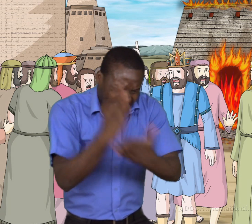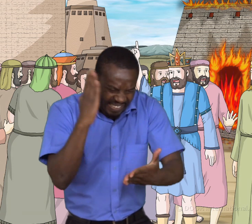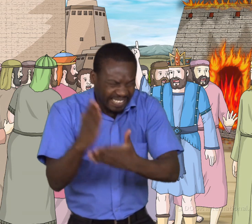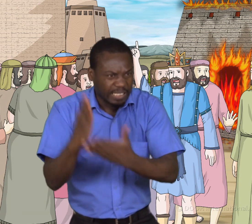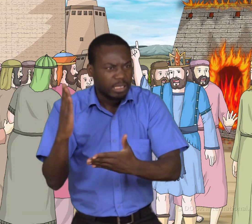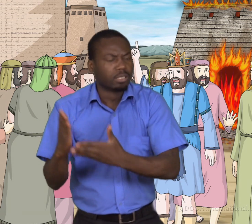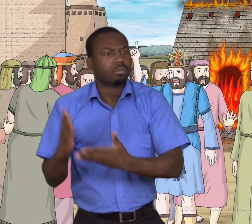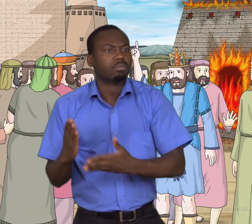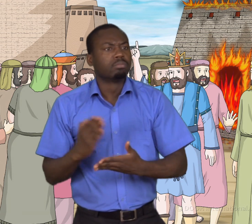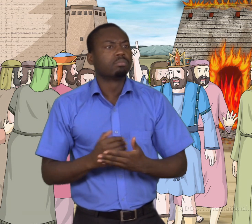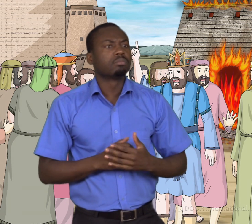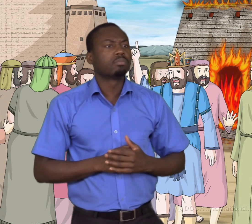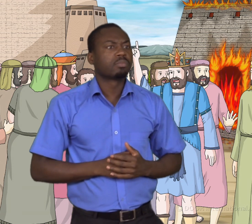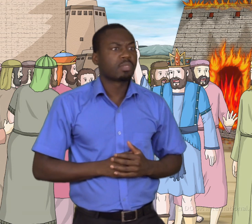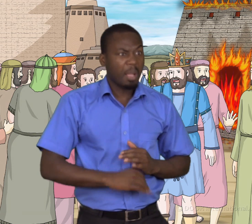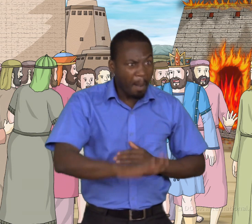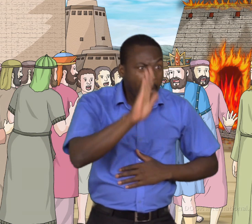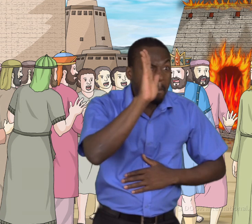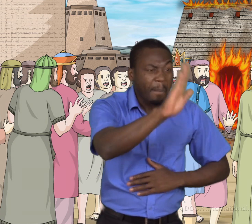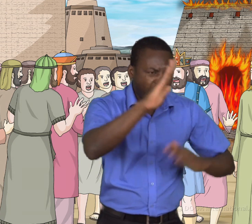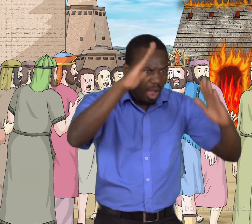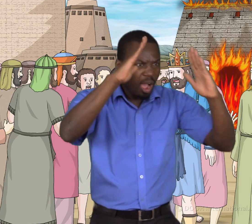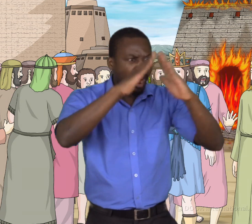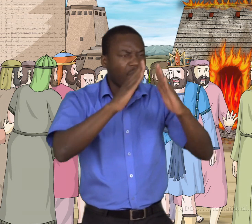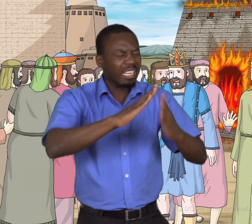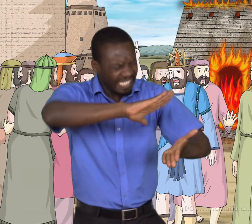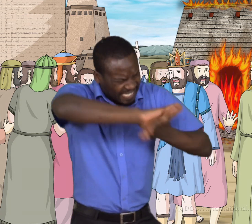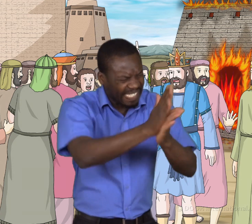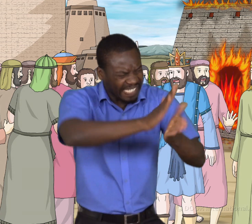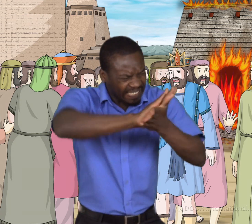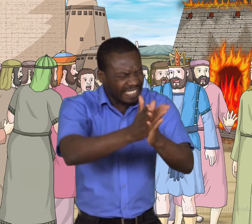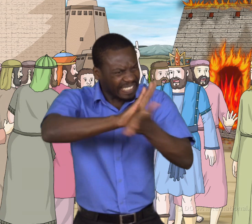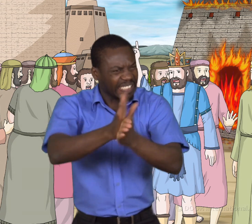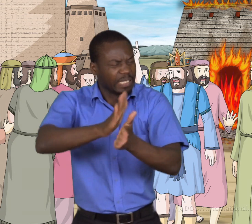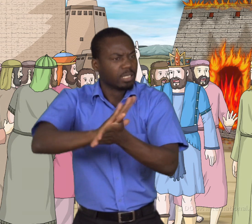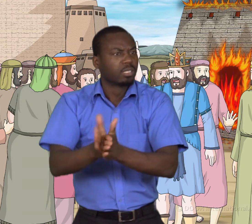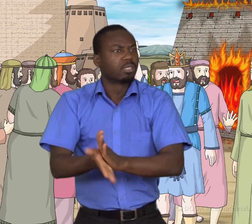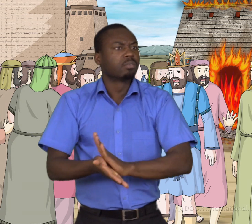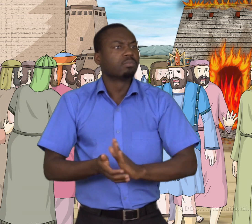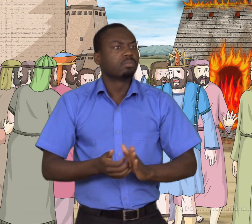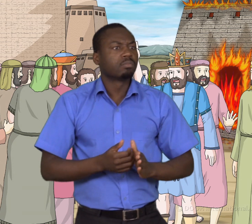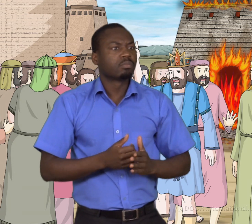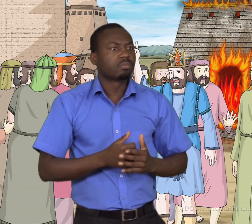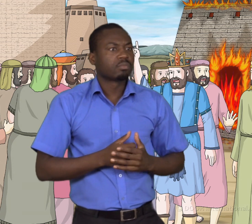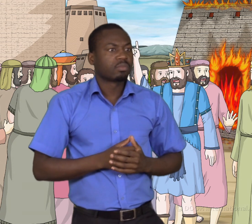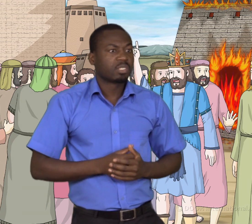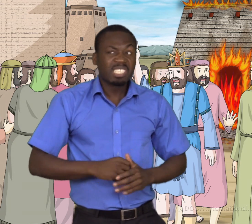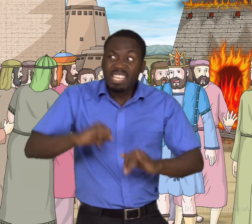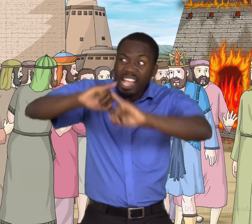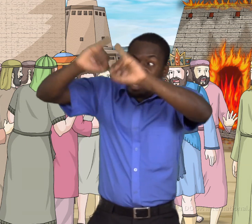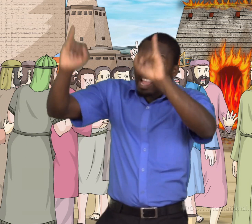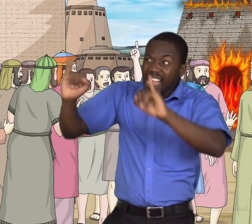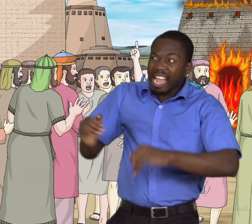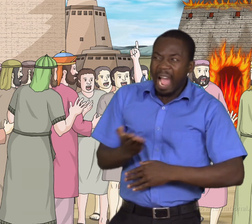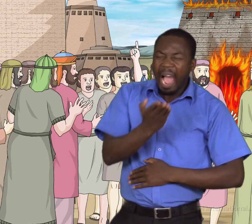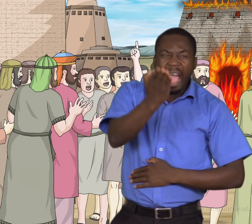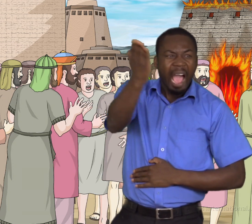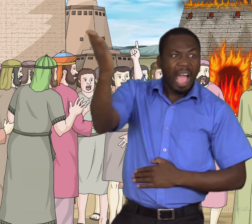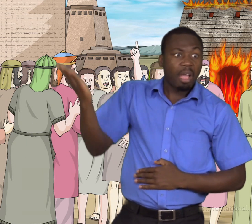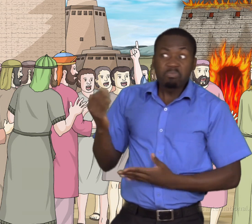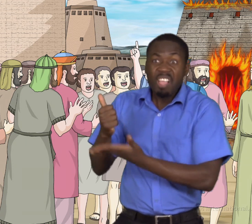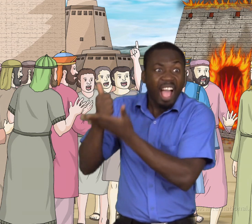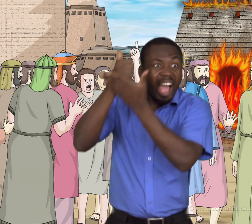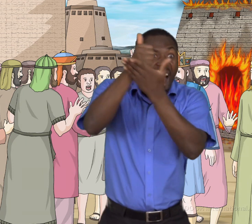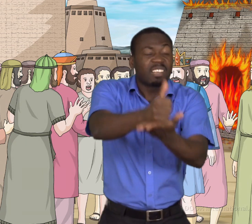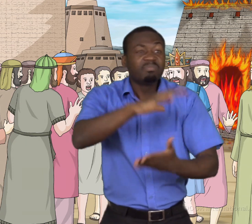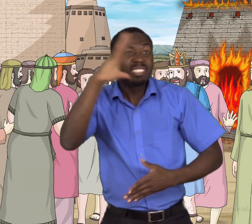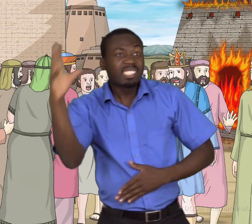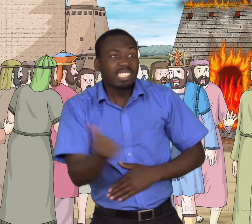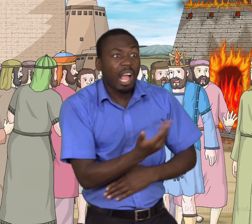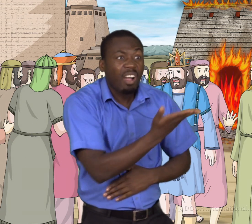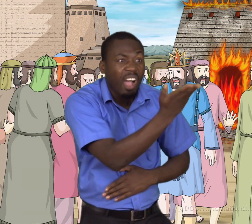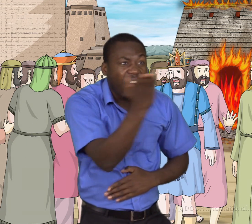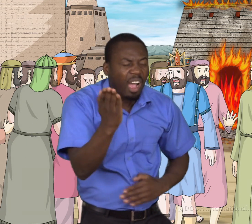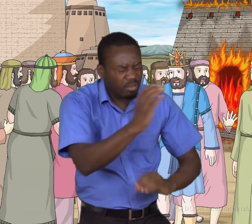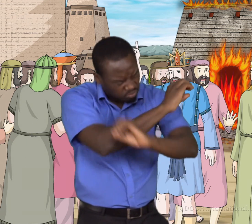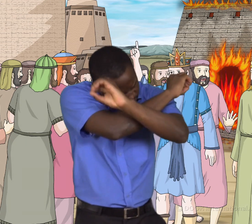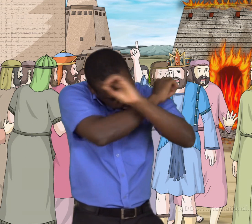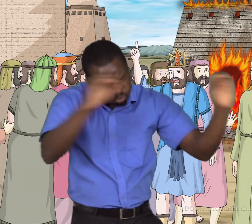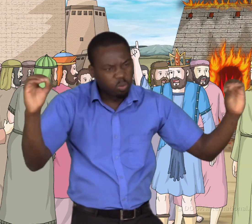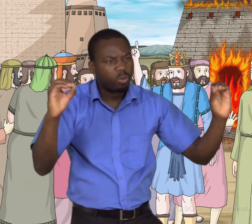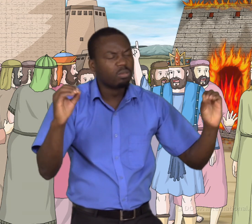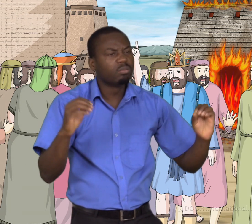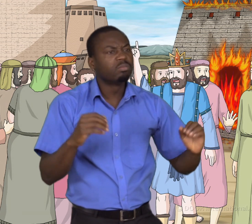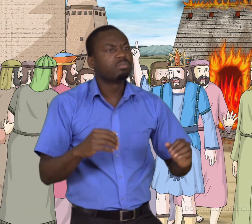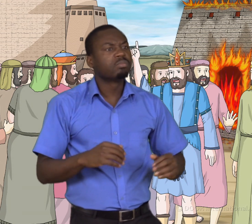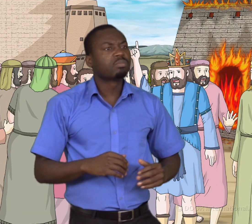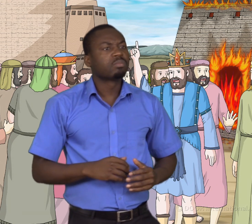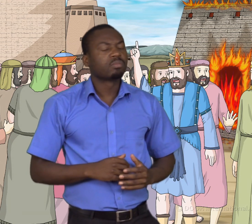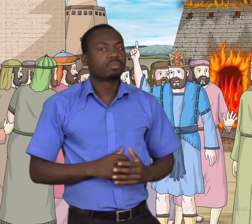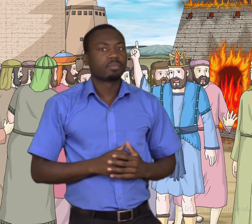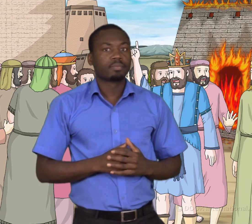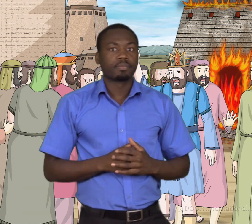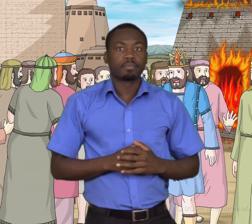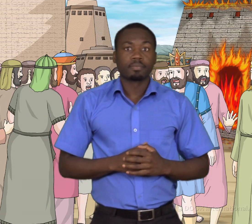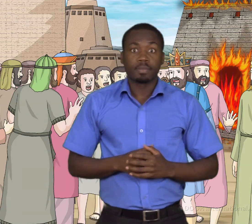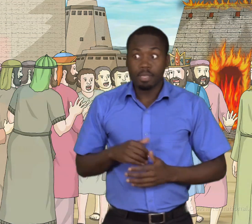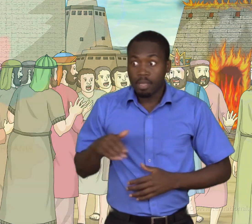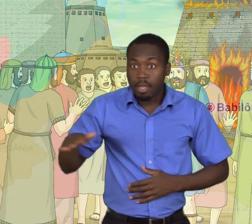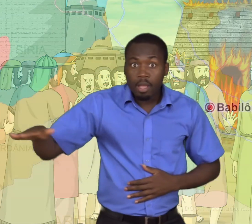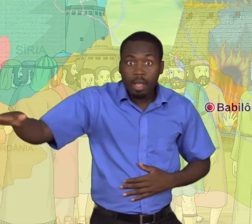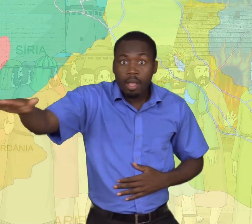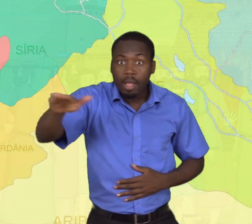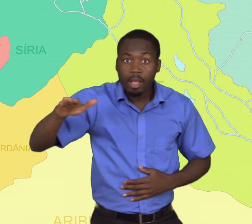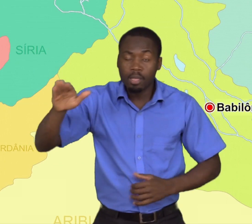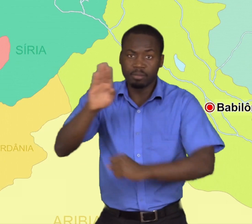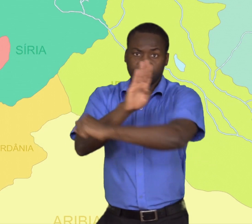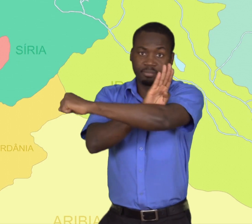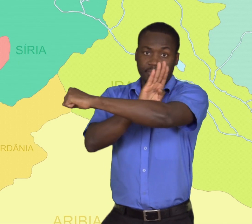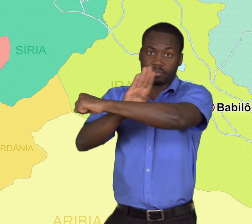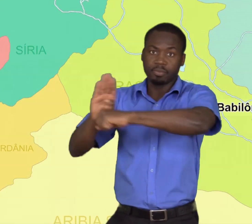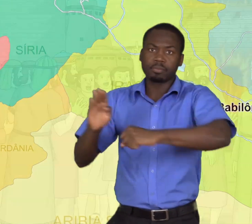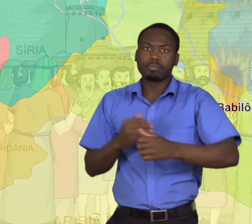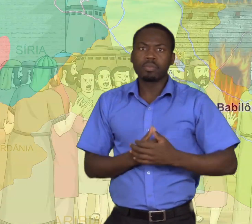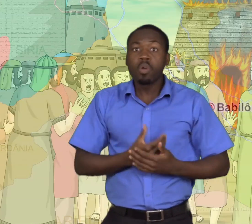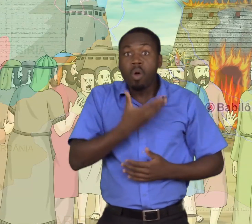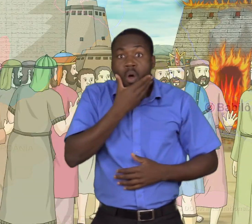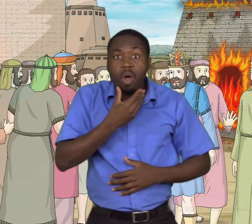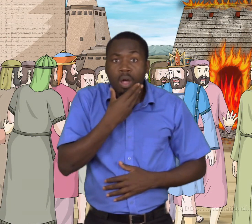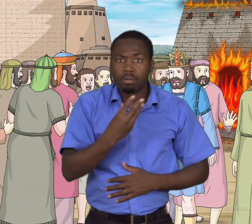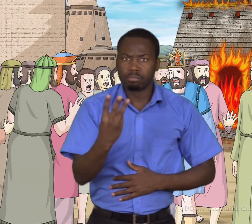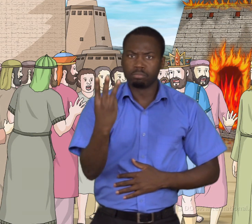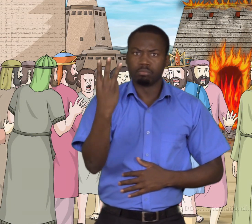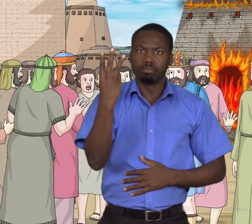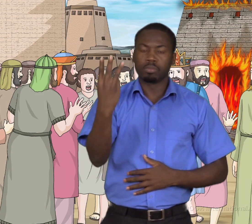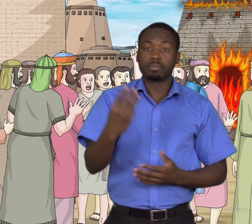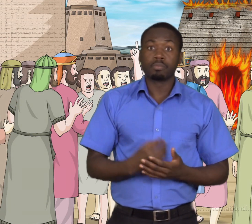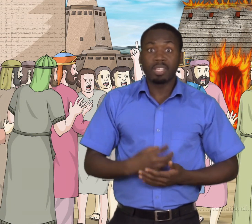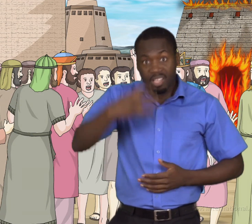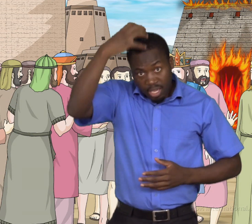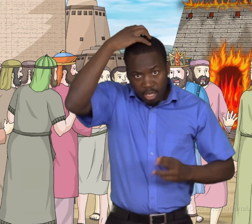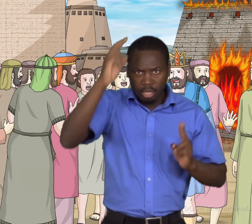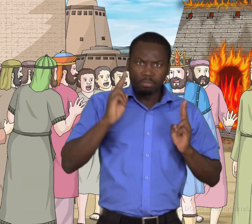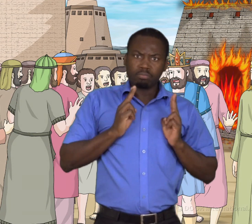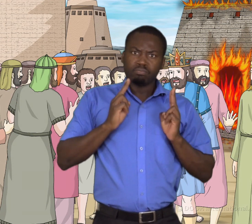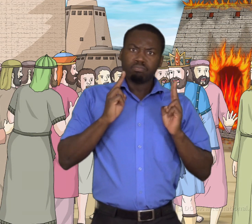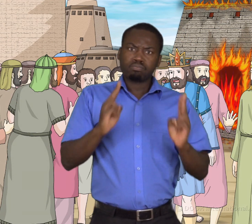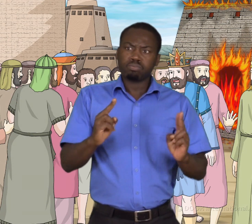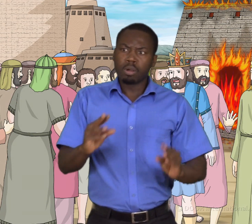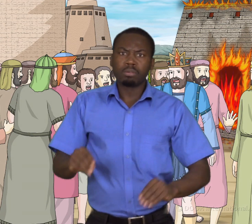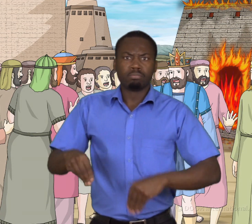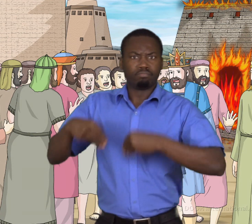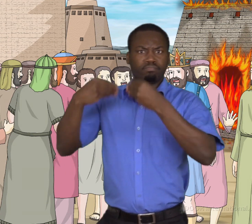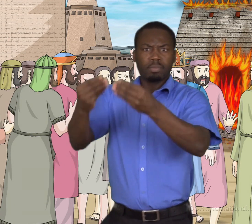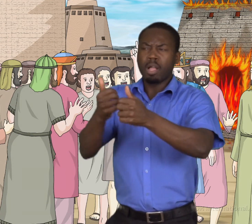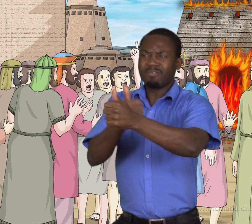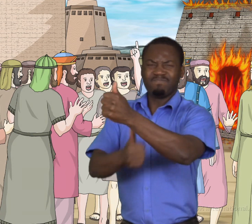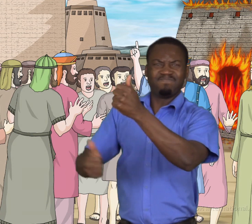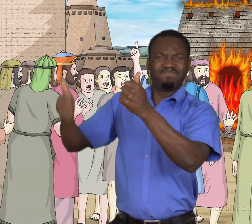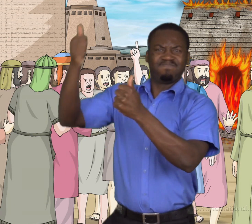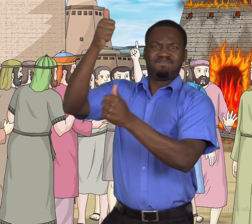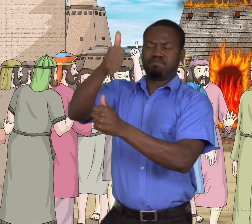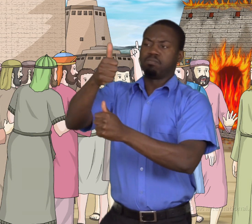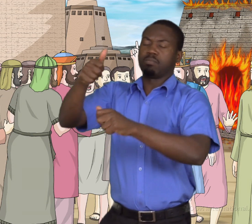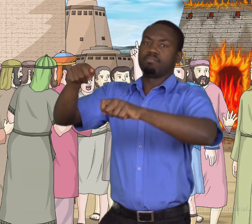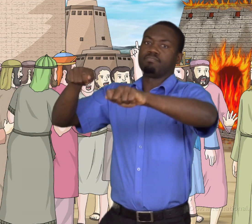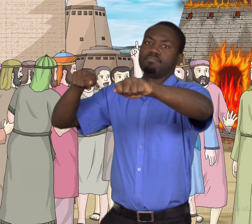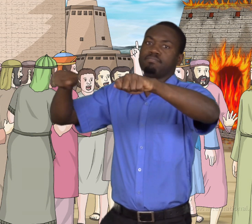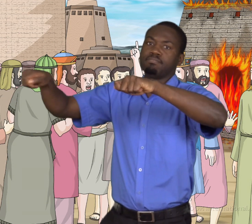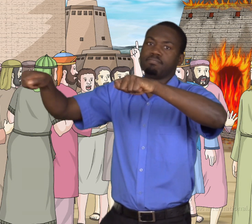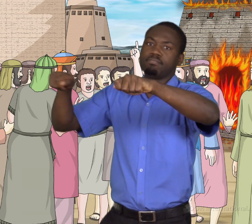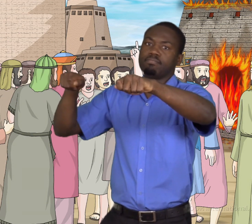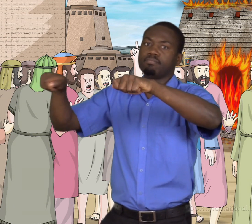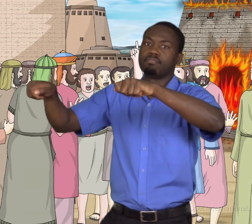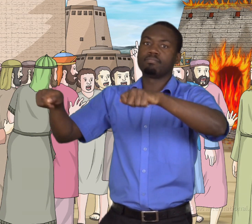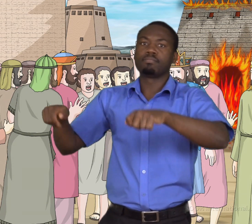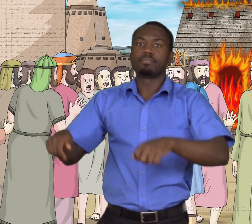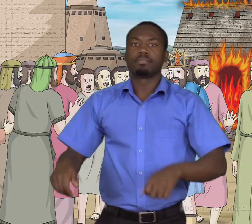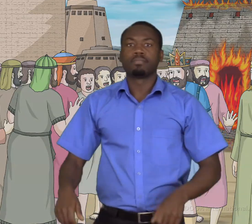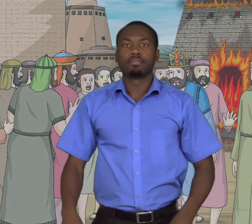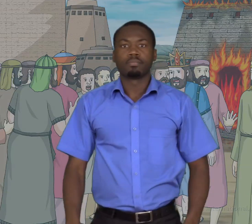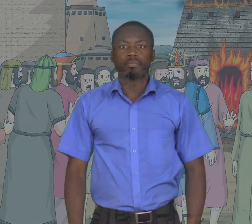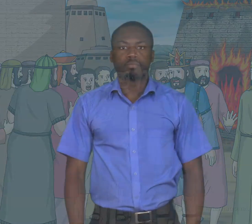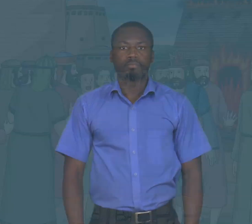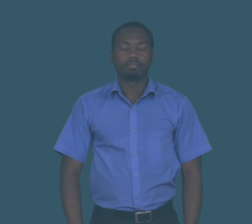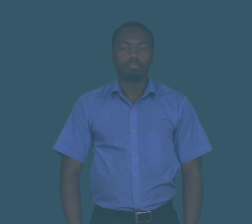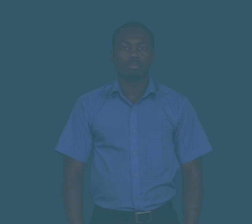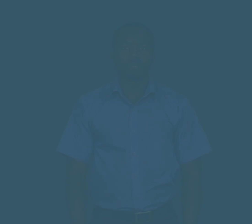For there is no other god who can deliver in this way.” Then the king promoted Shadrach, Meshach, and Abednego in the province of Babylon.